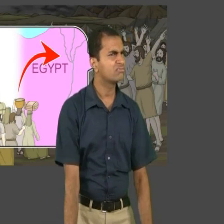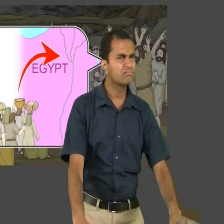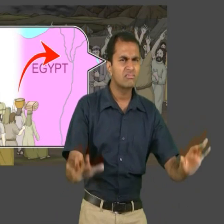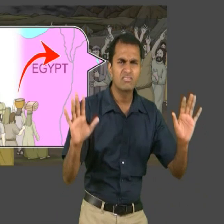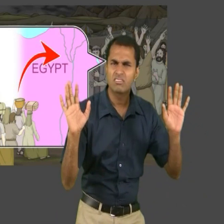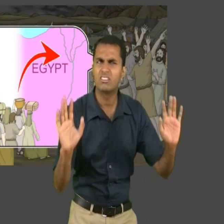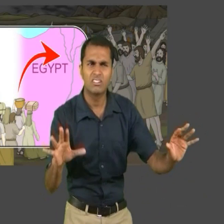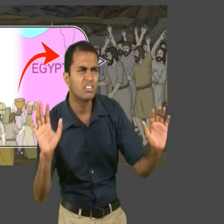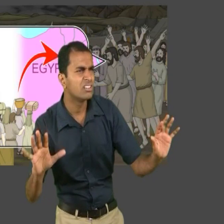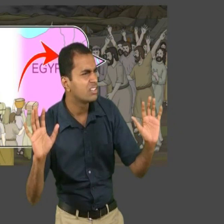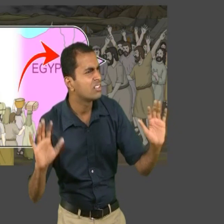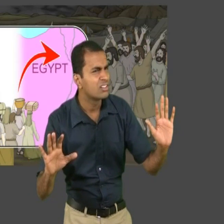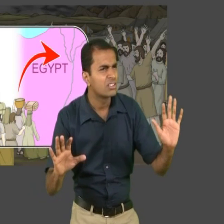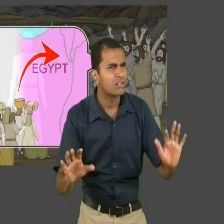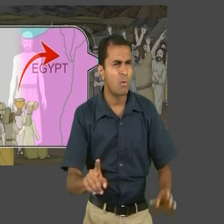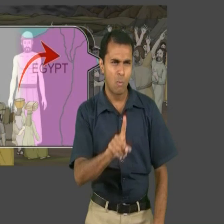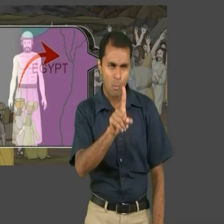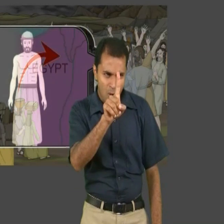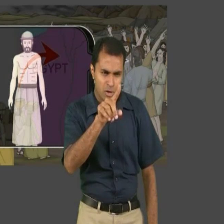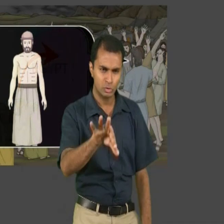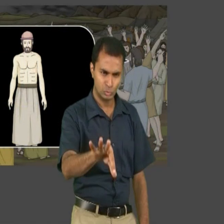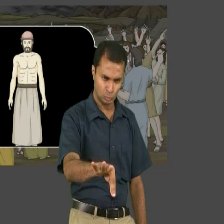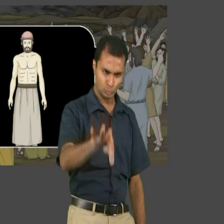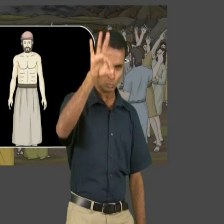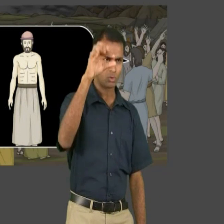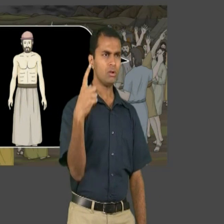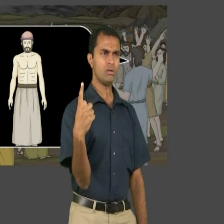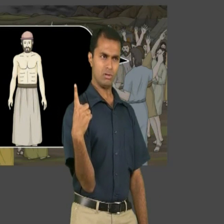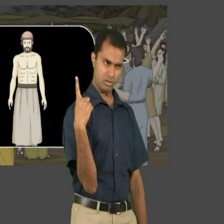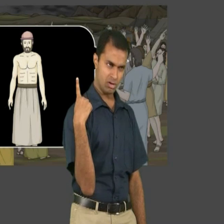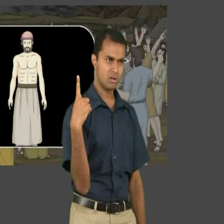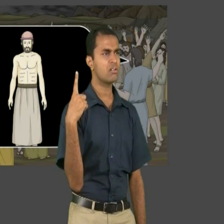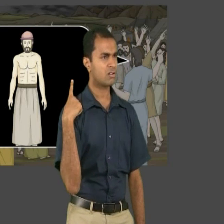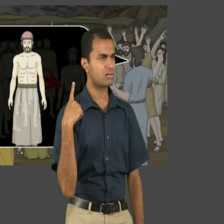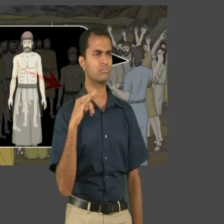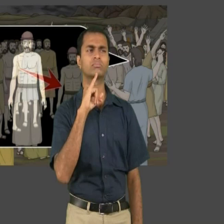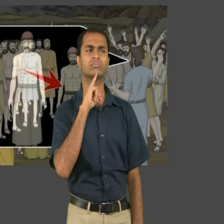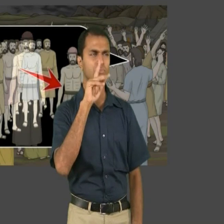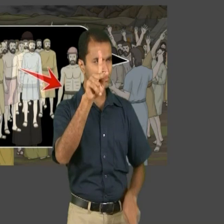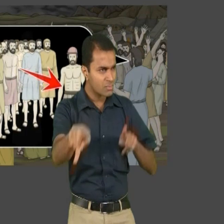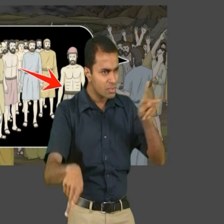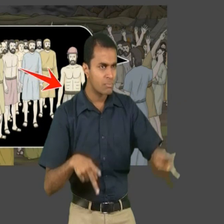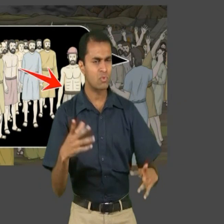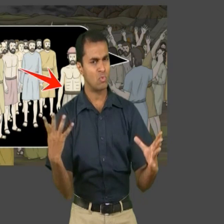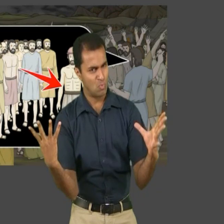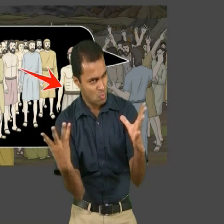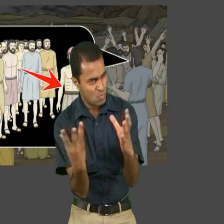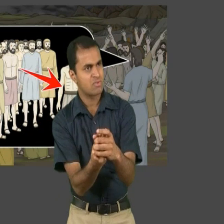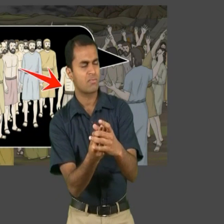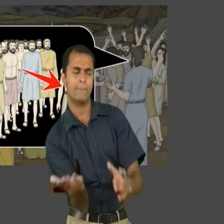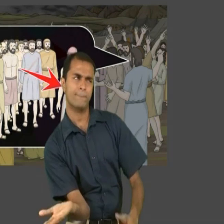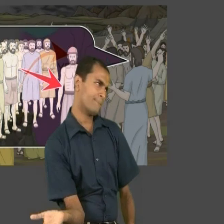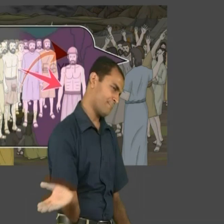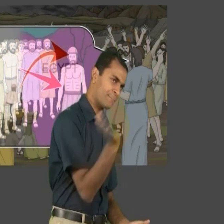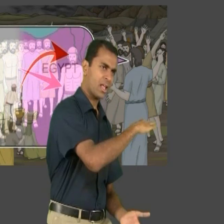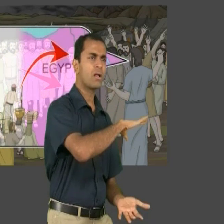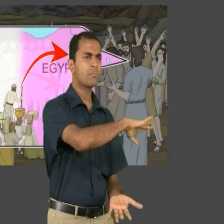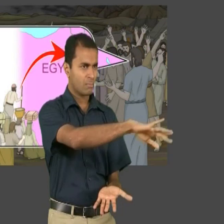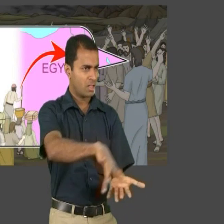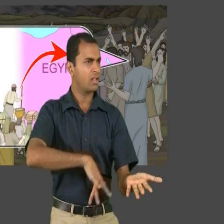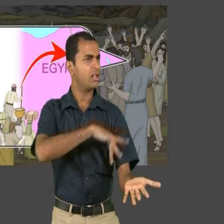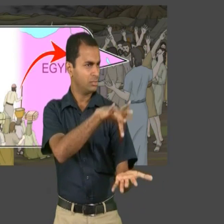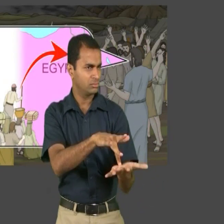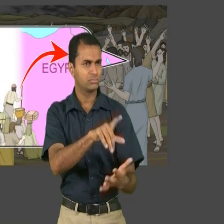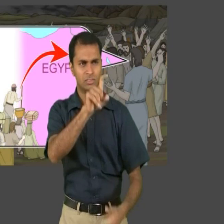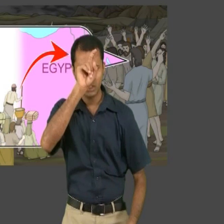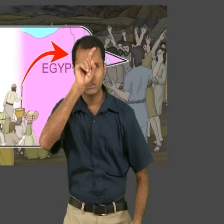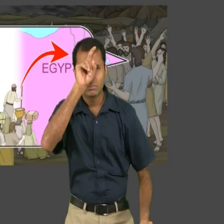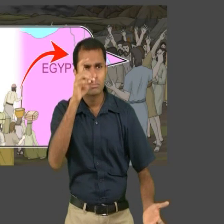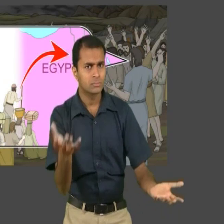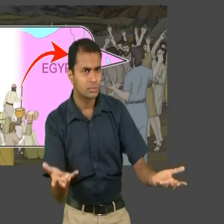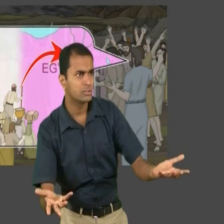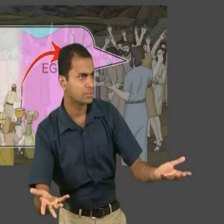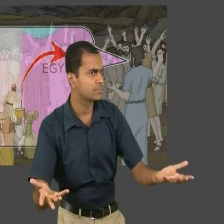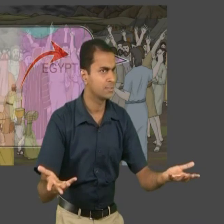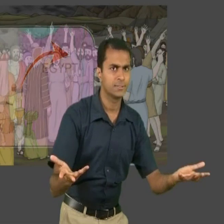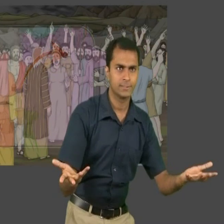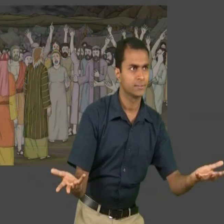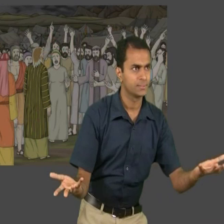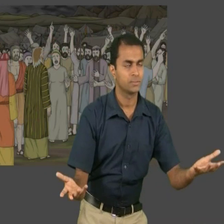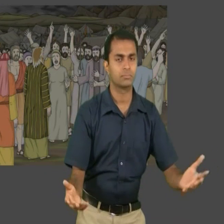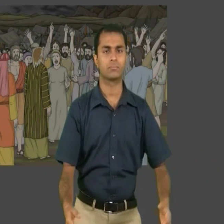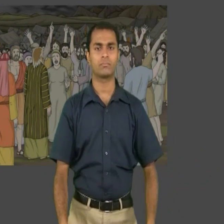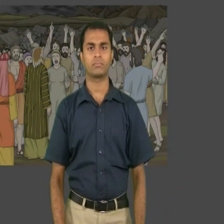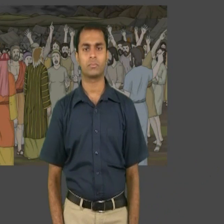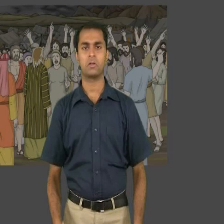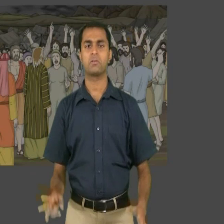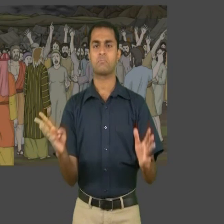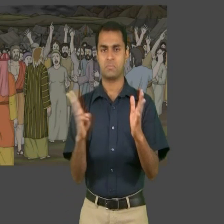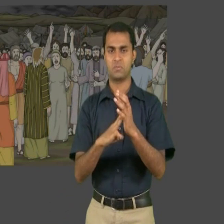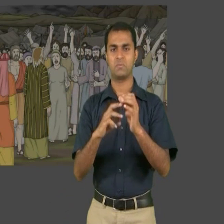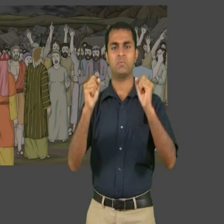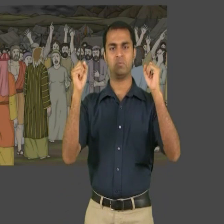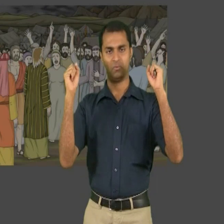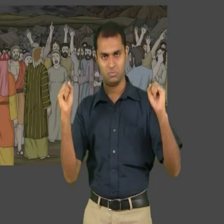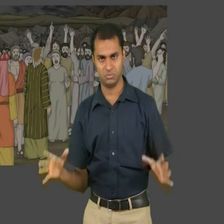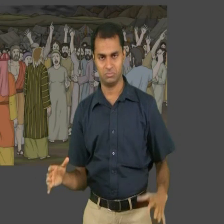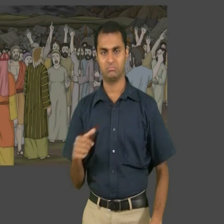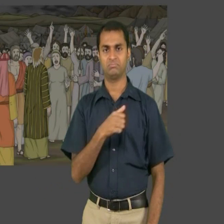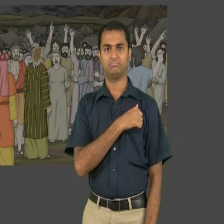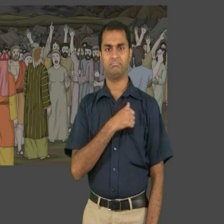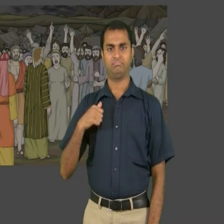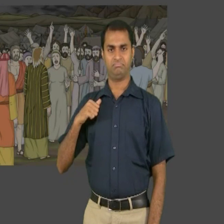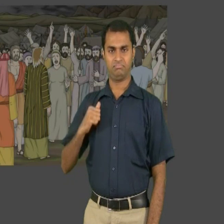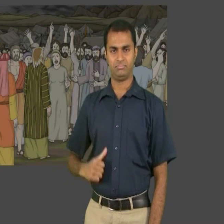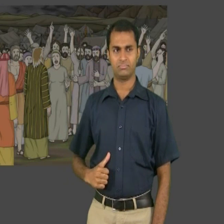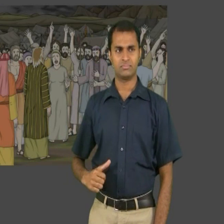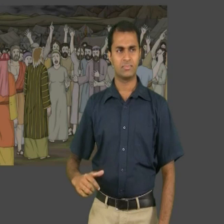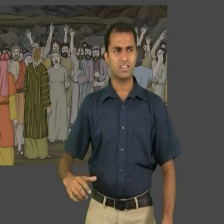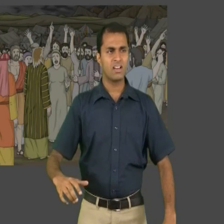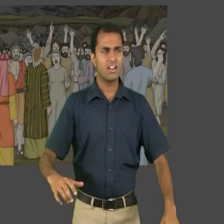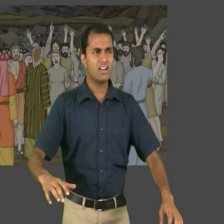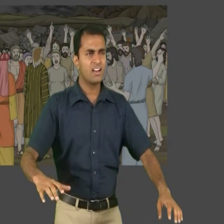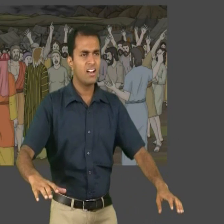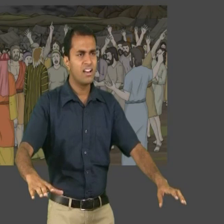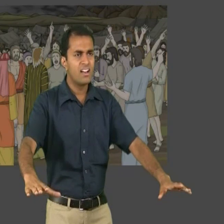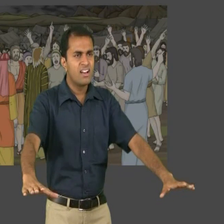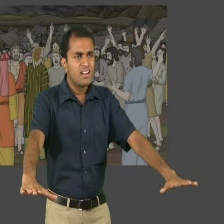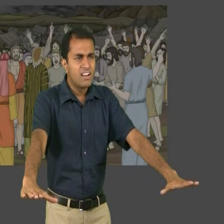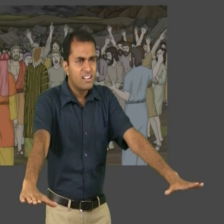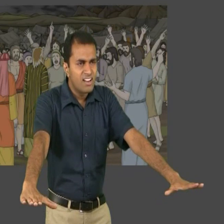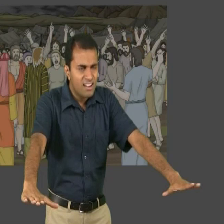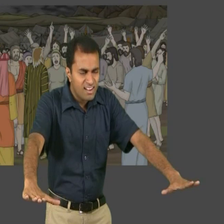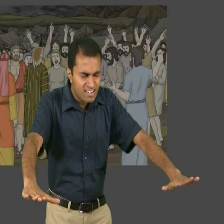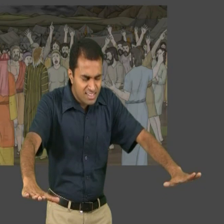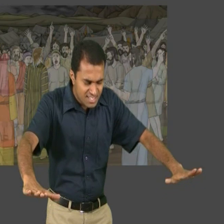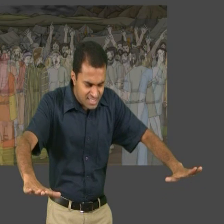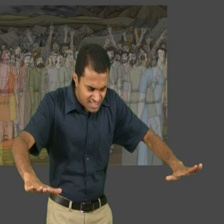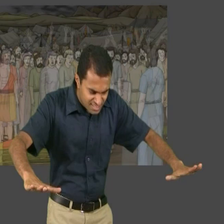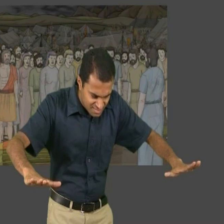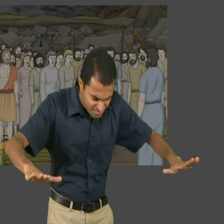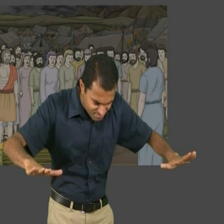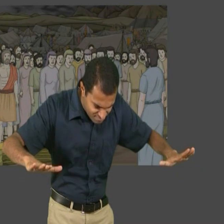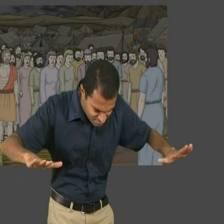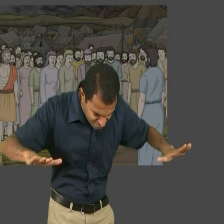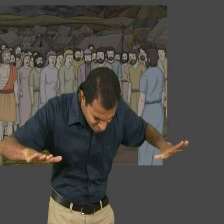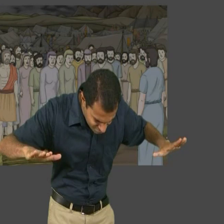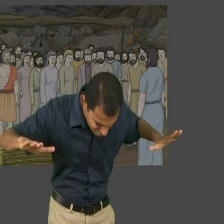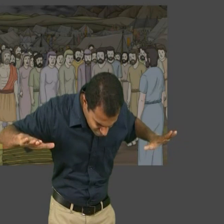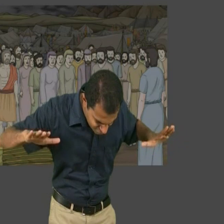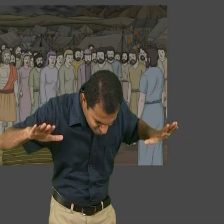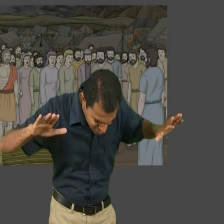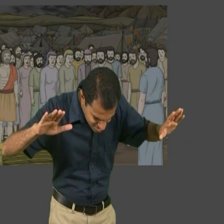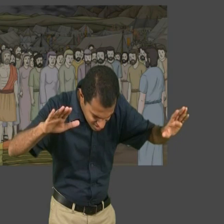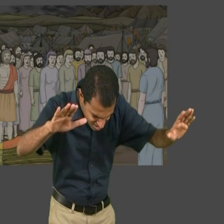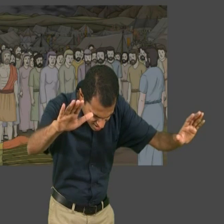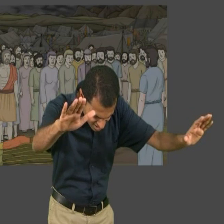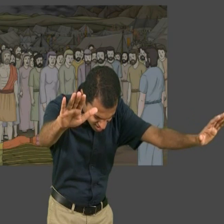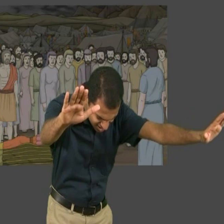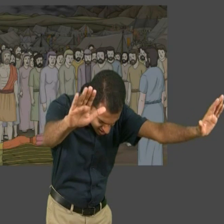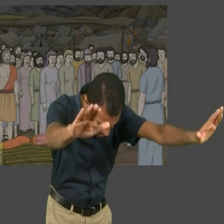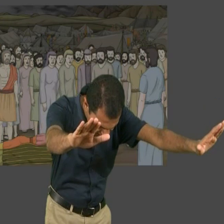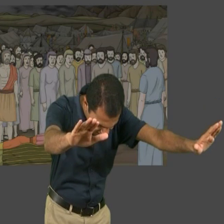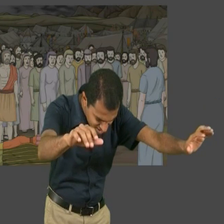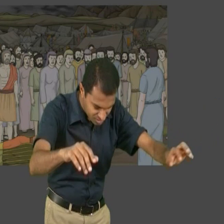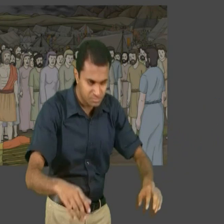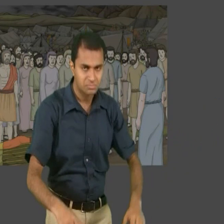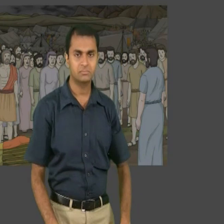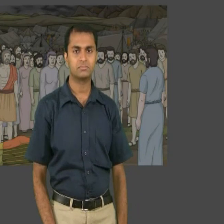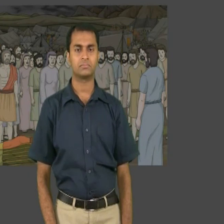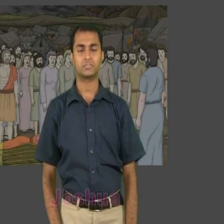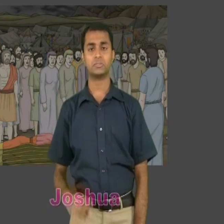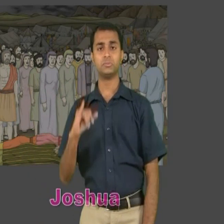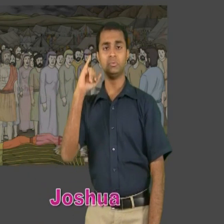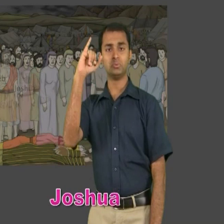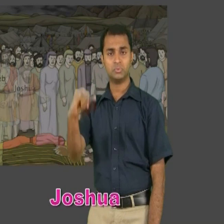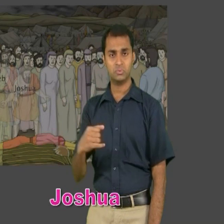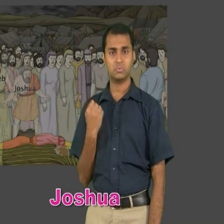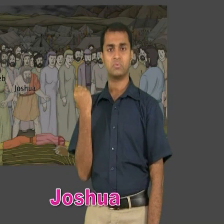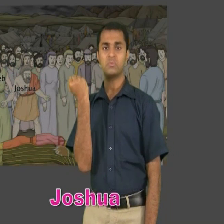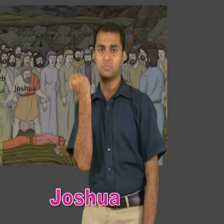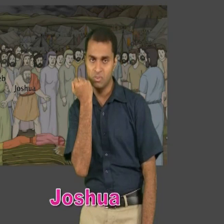So they said to one another, “Let us appoint a leader and return to Egypt.” Then Moses and Aaron fell facedown before the whole assembly of the congregation of Israel.